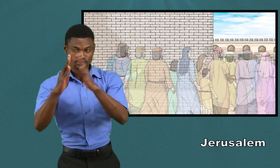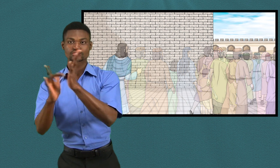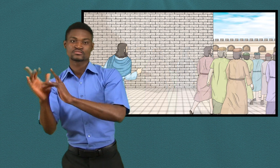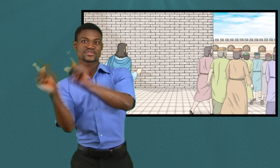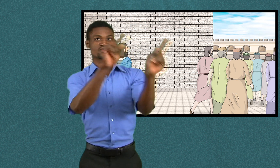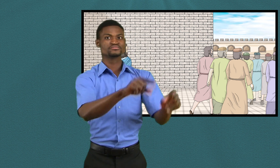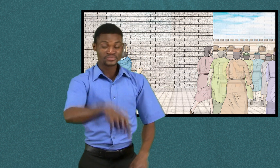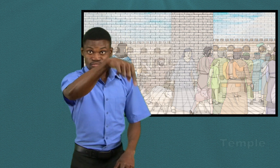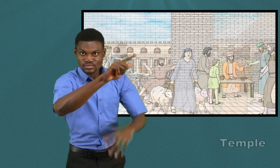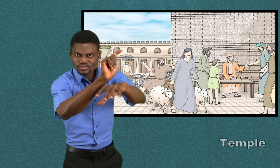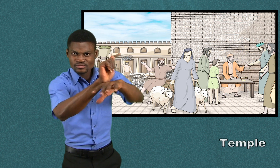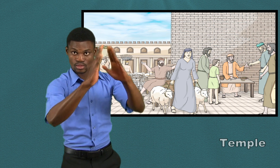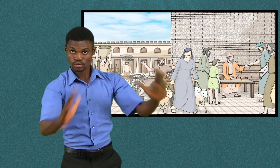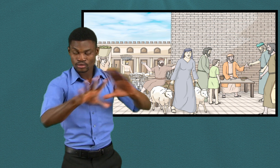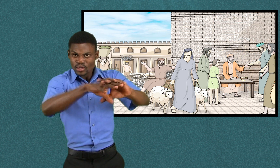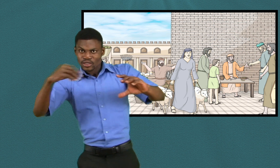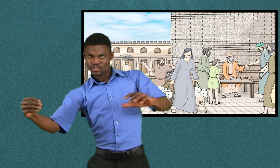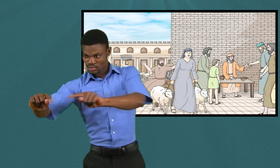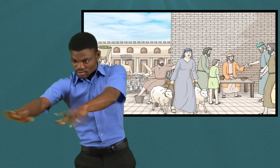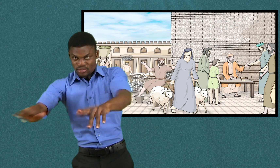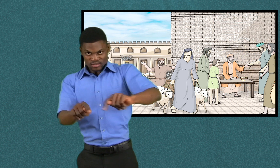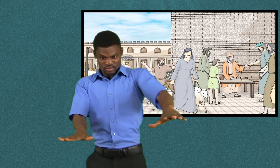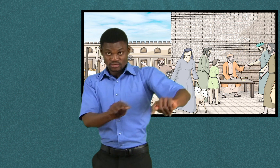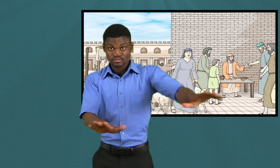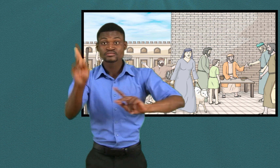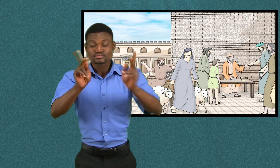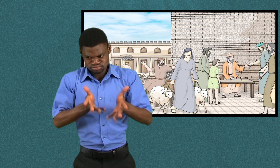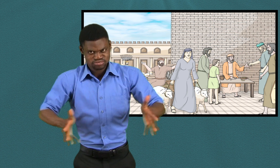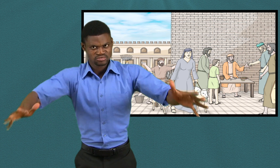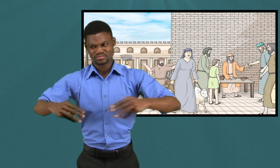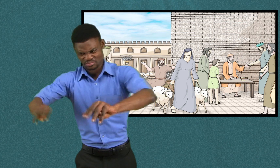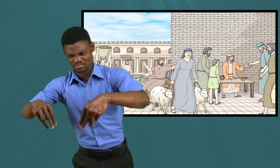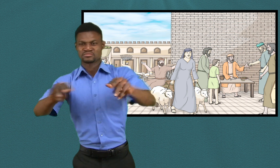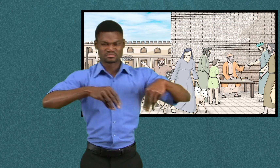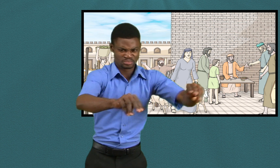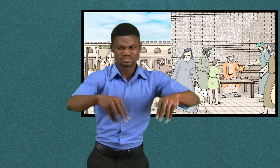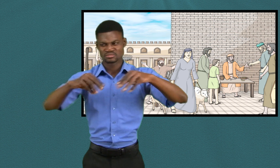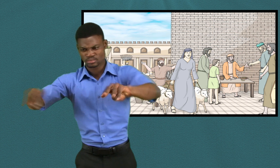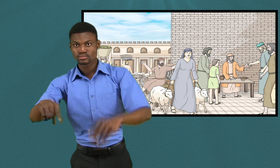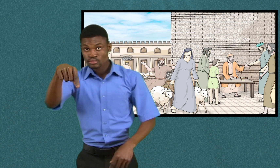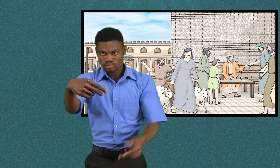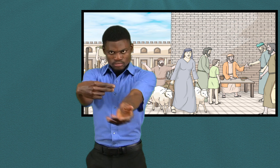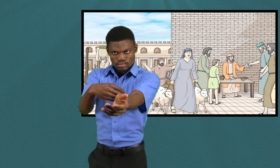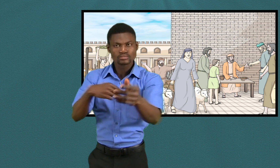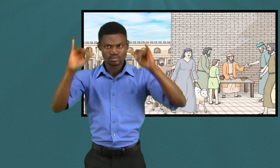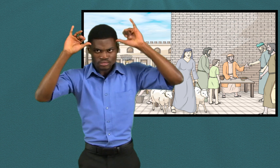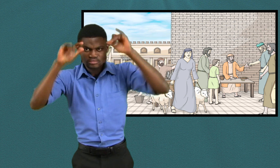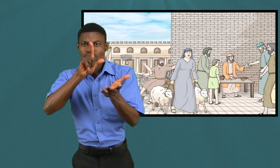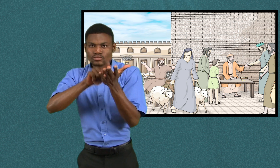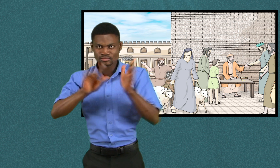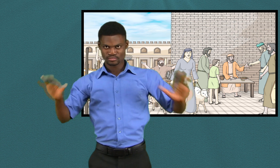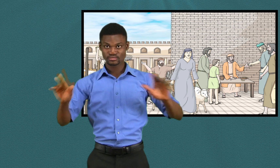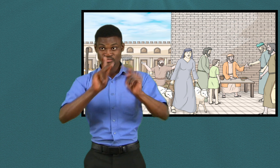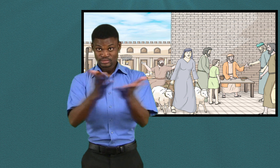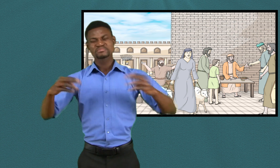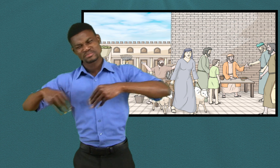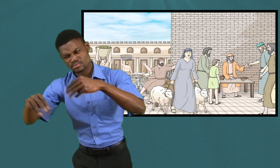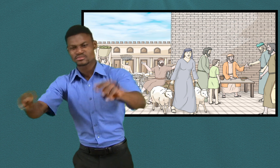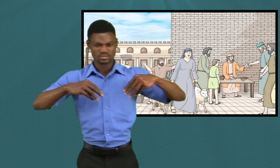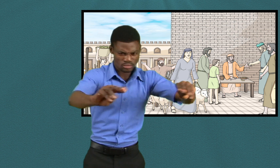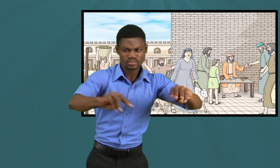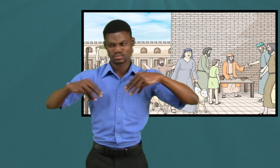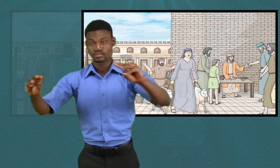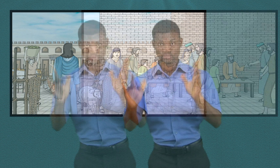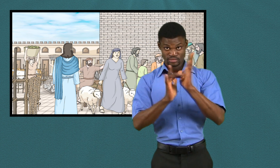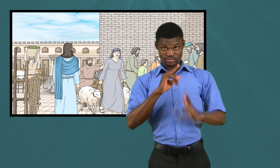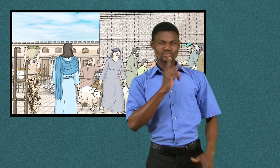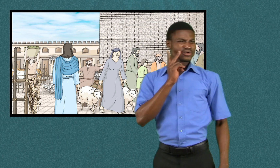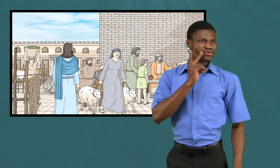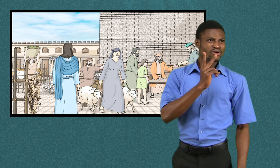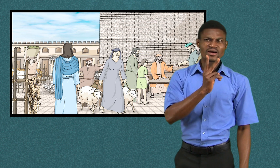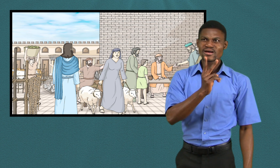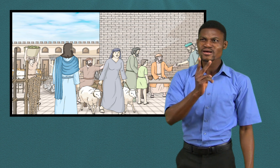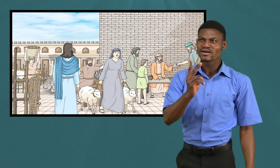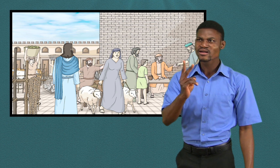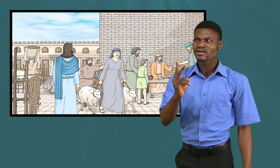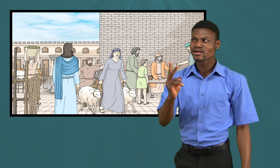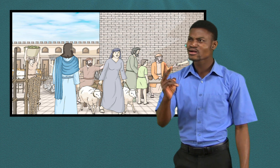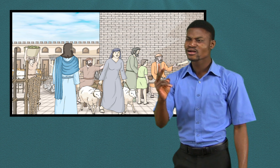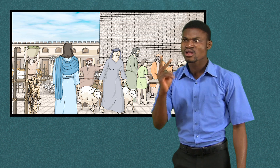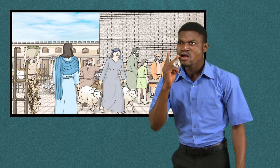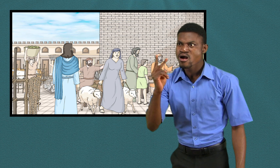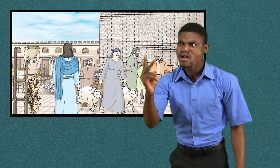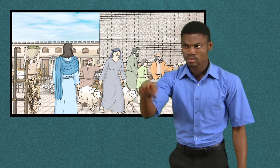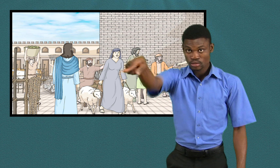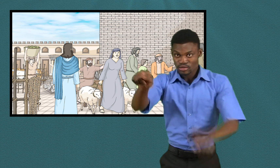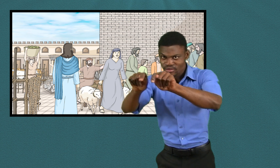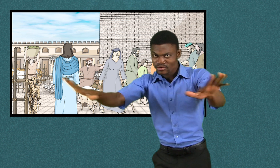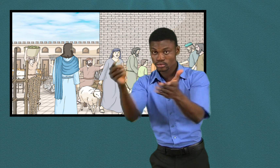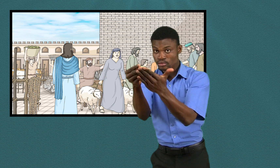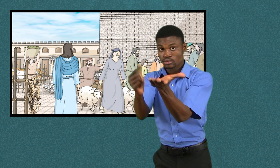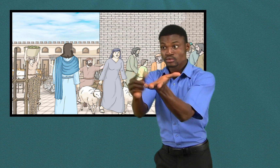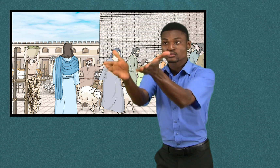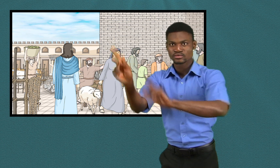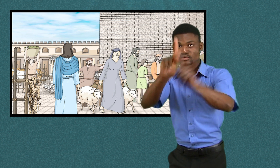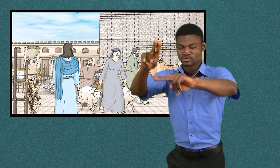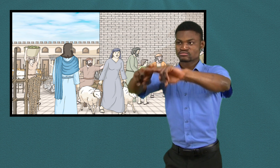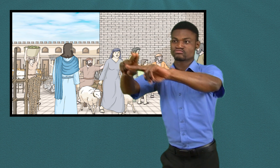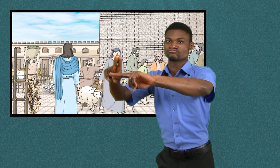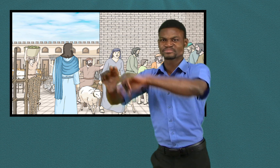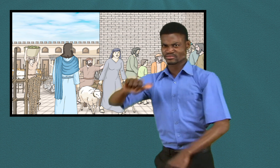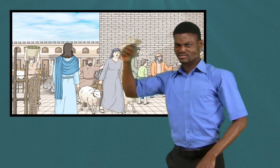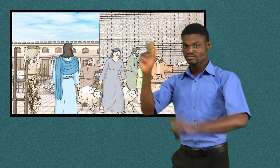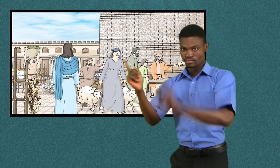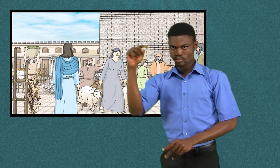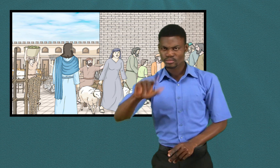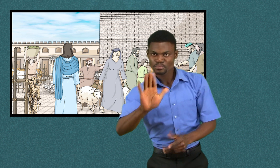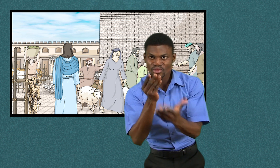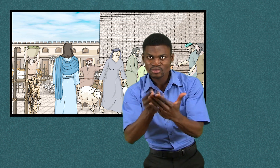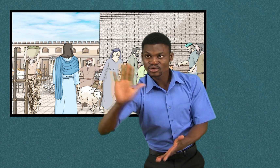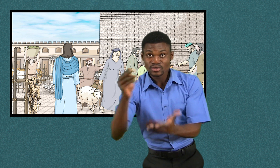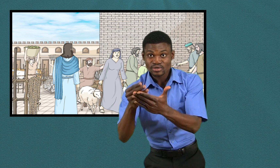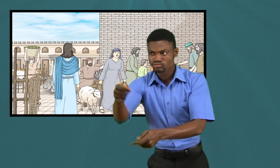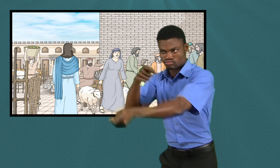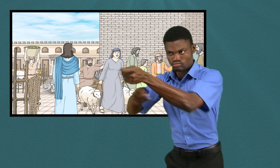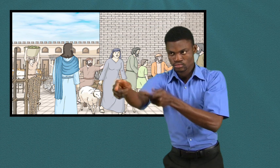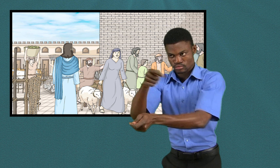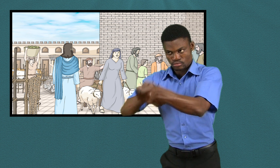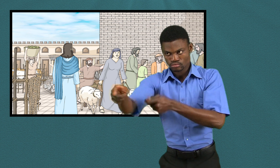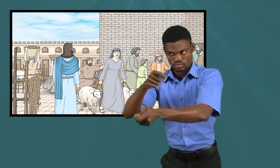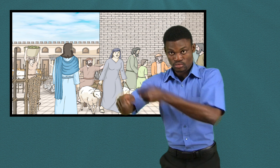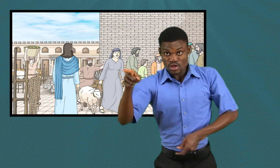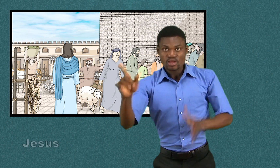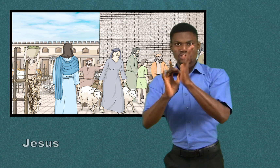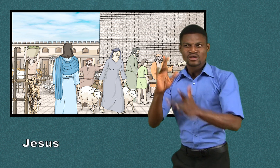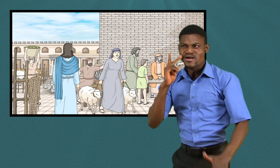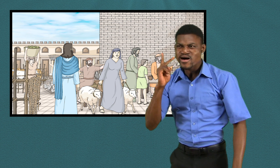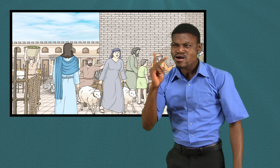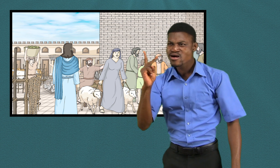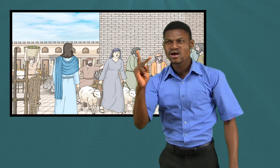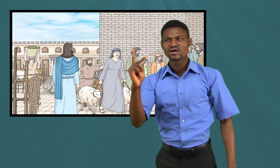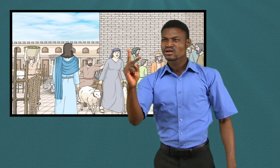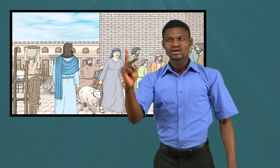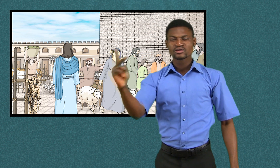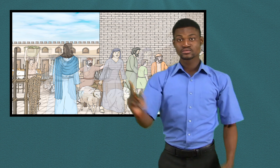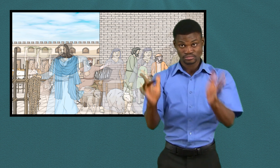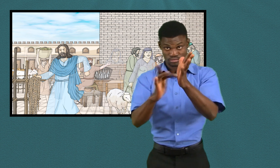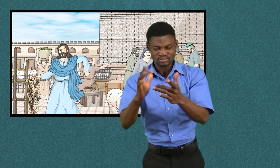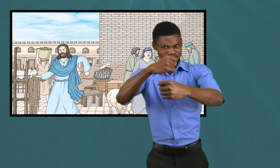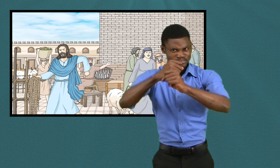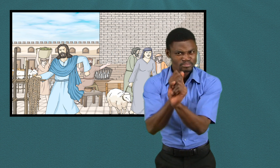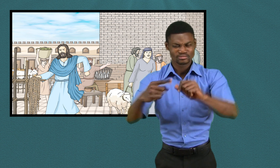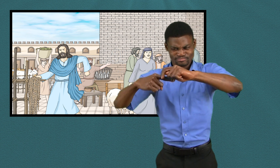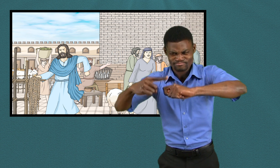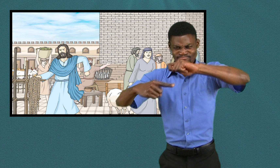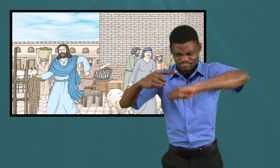In the temple courts He found men selling cattle, sheep, and doves, and money changers seated at their tables.